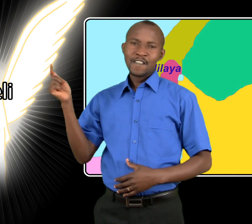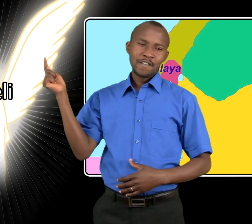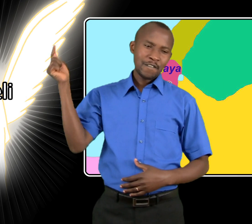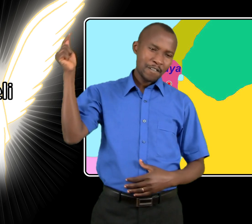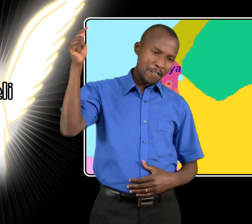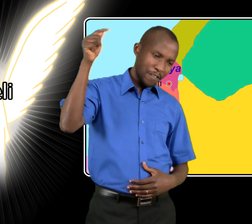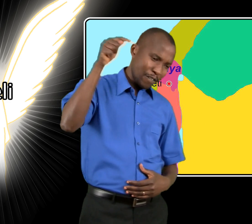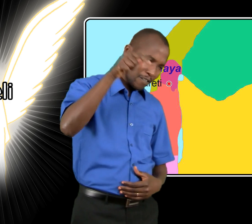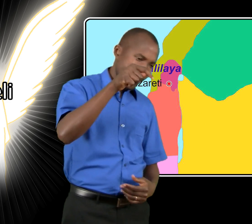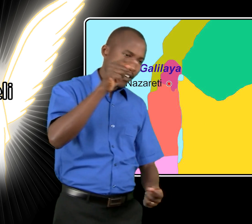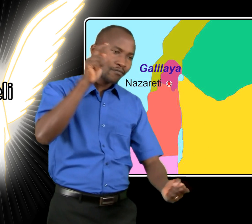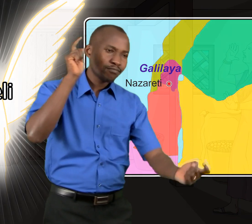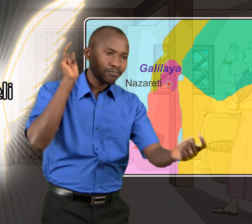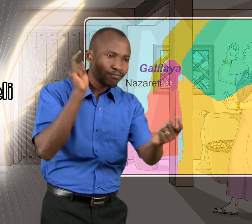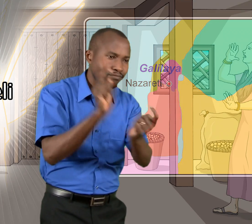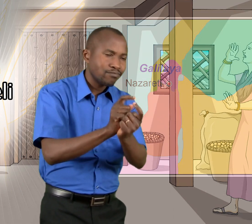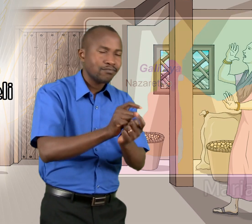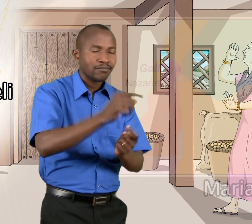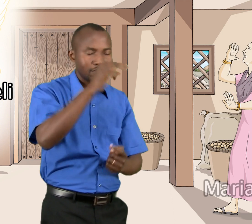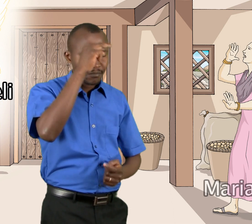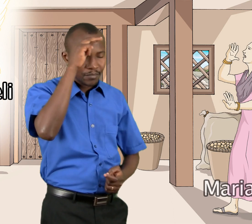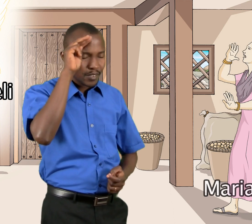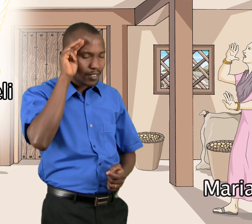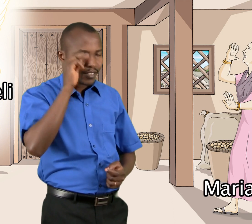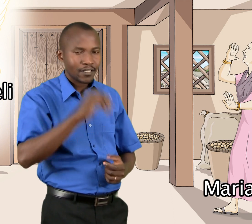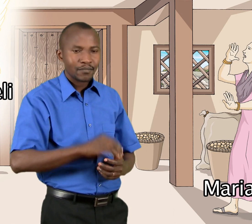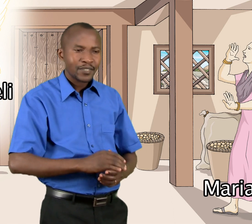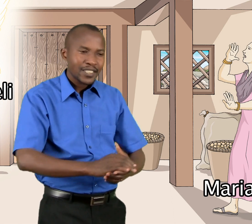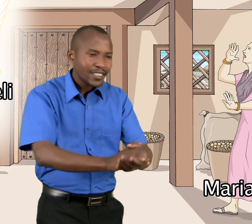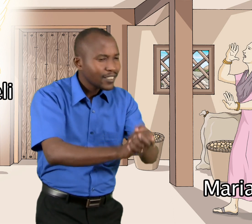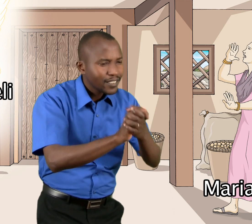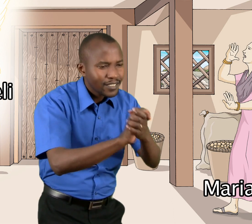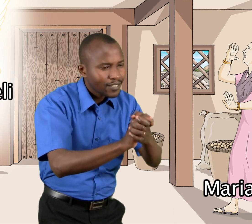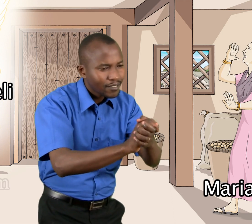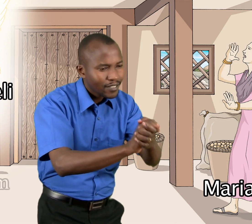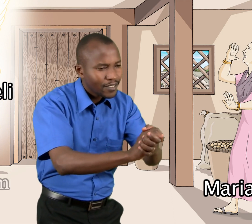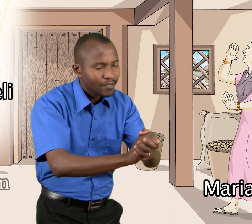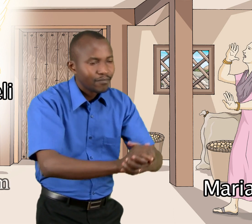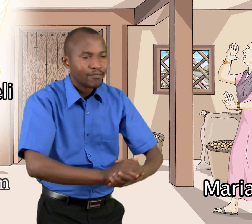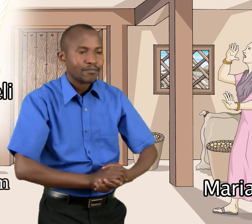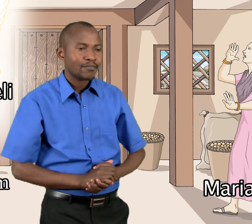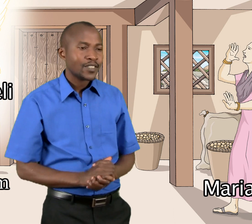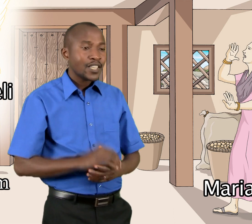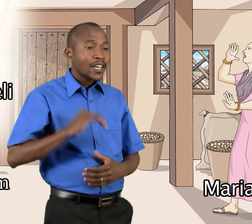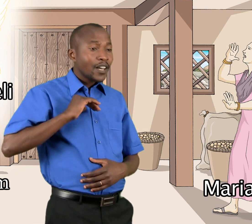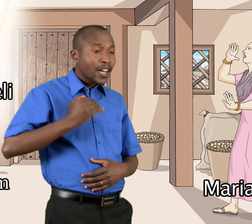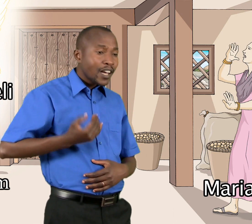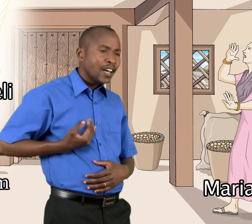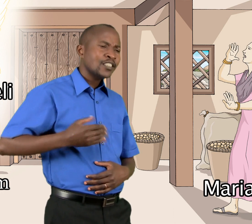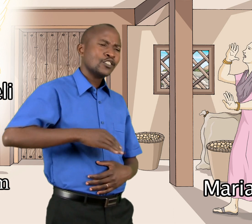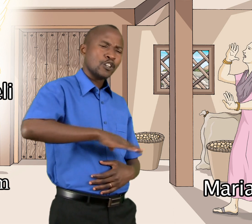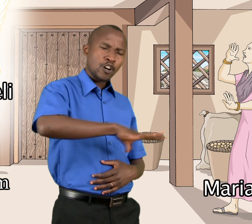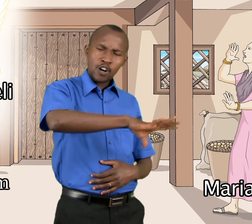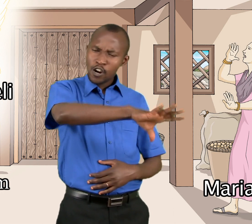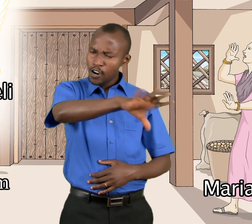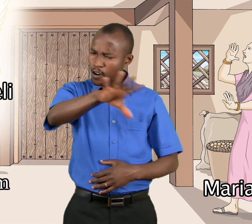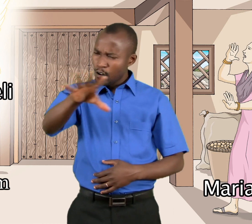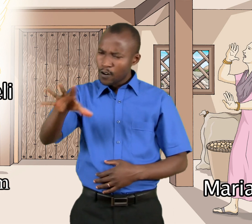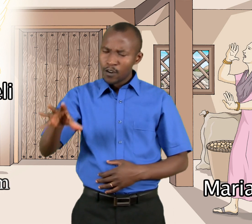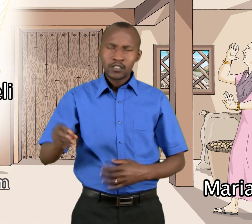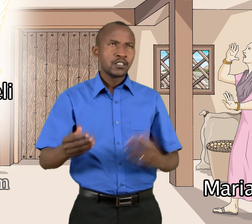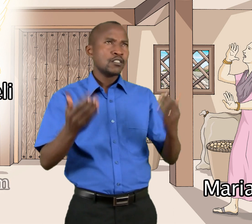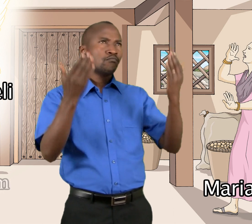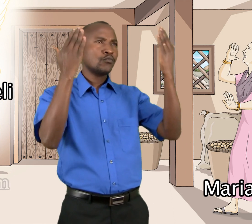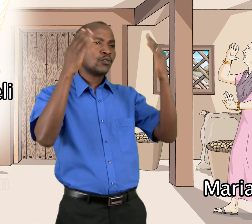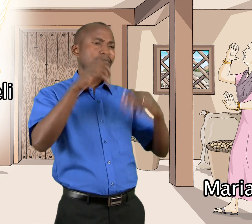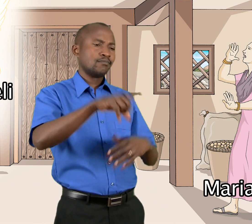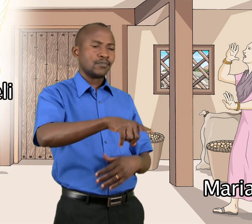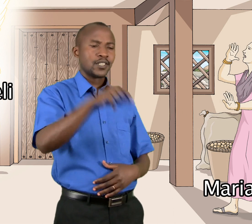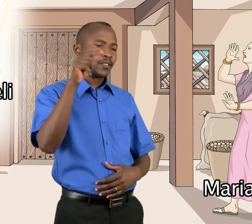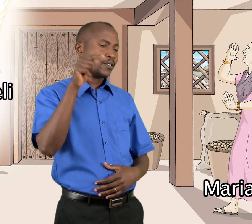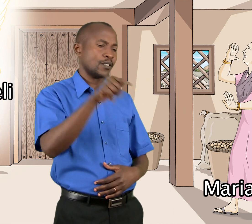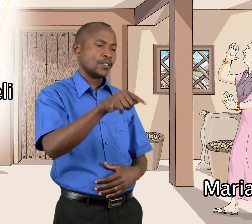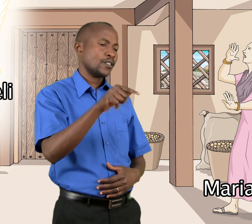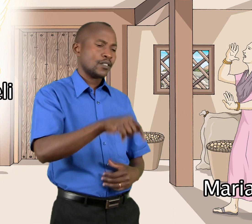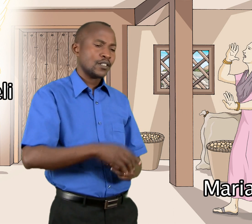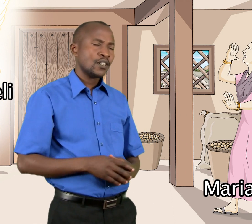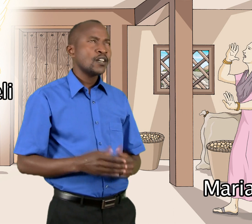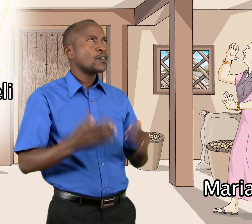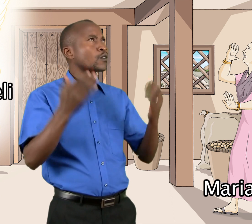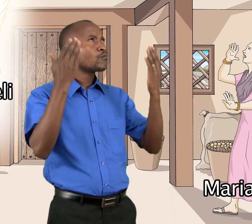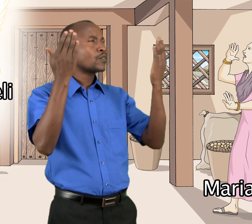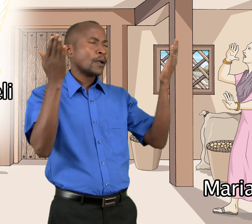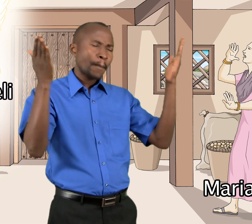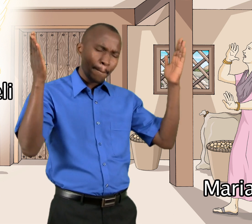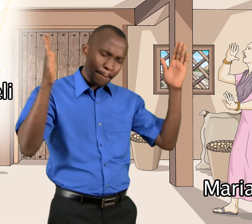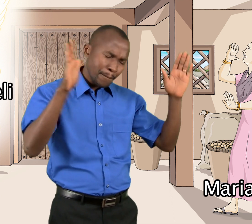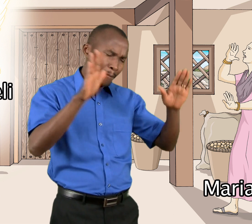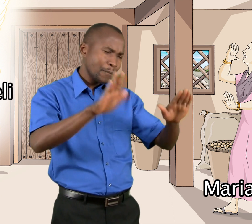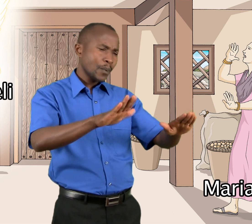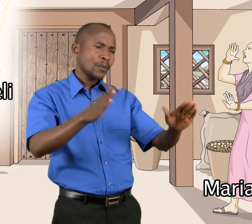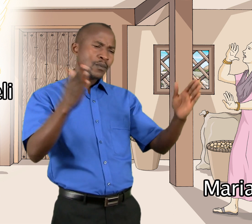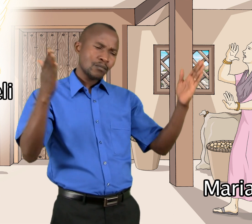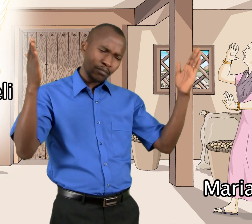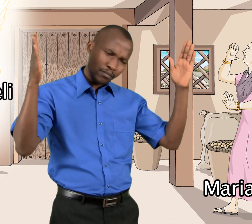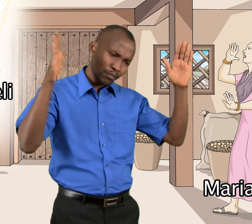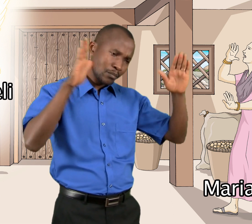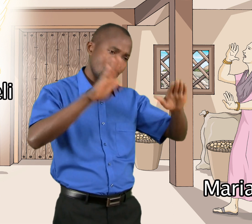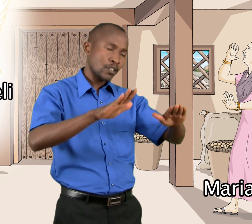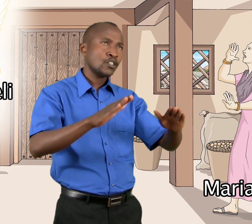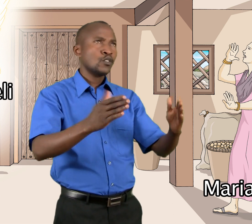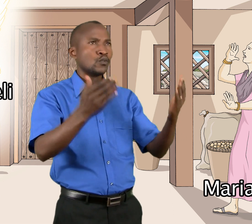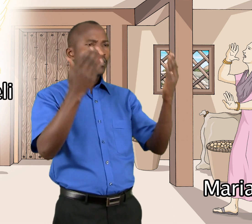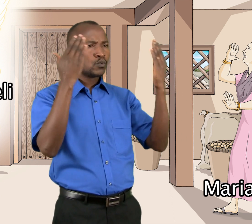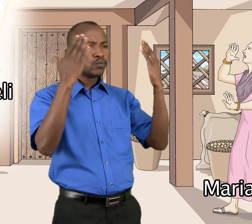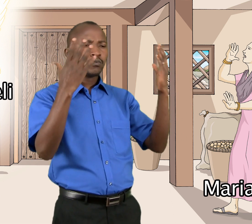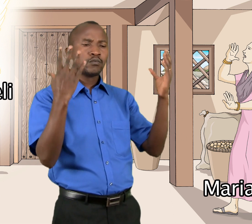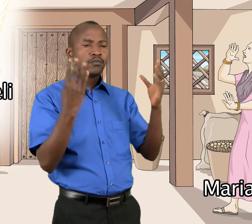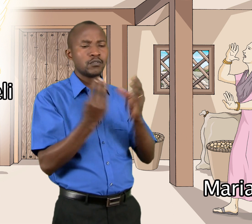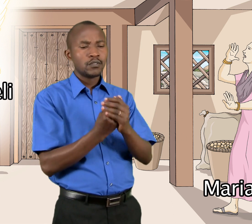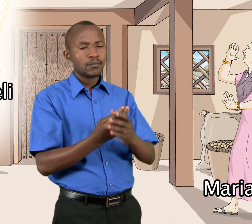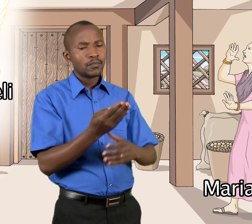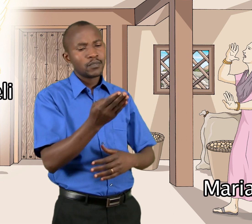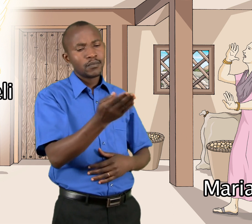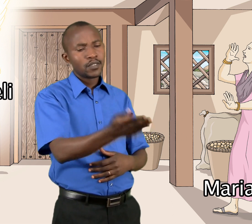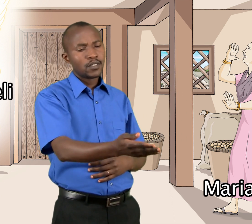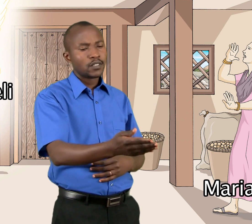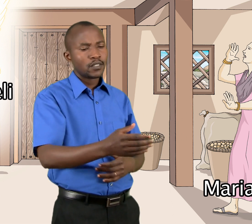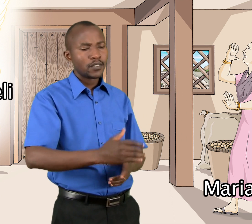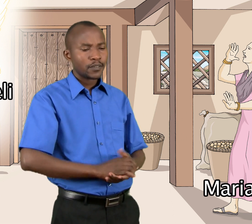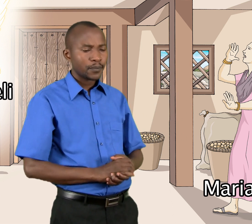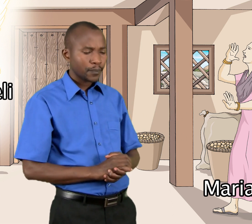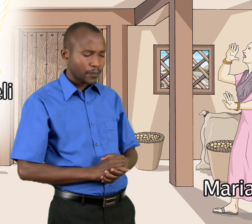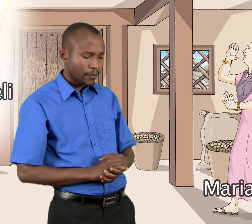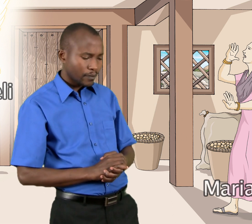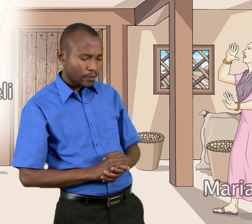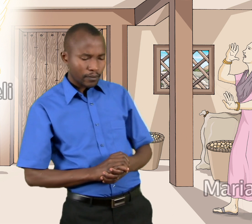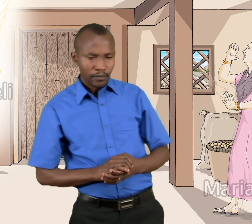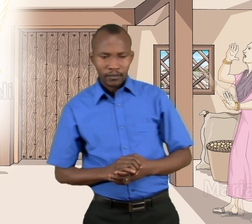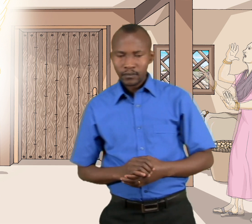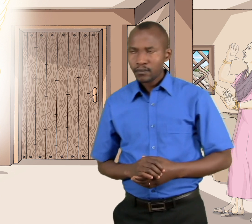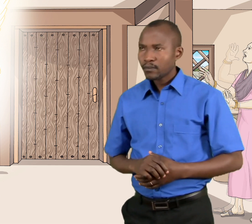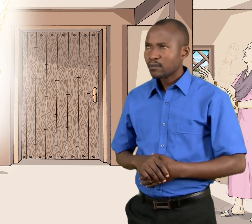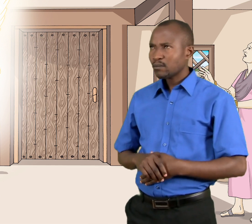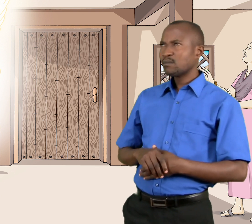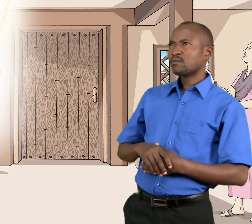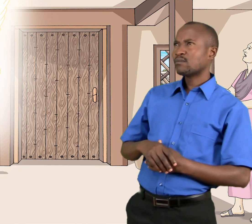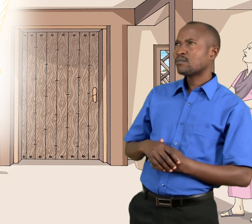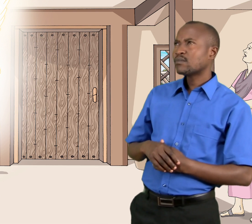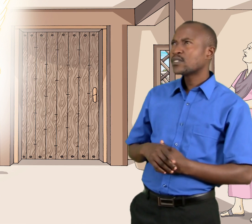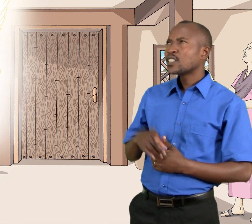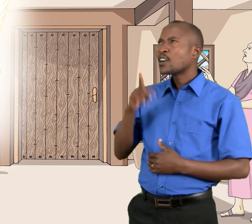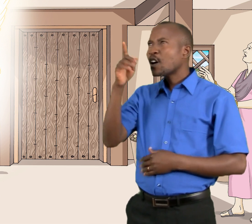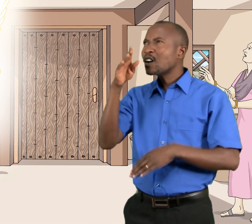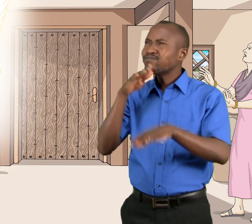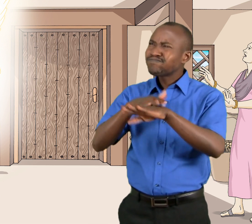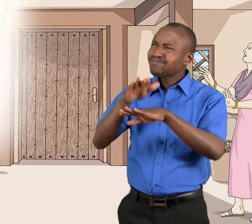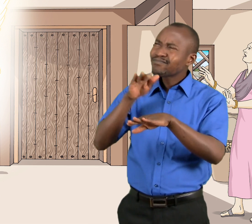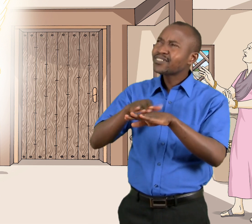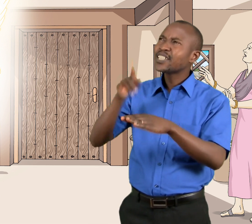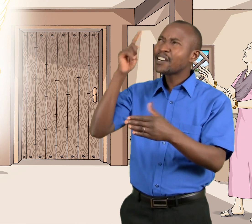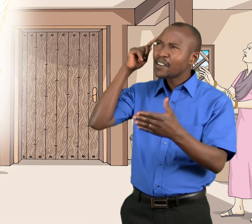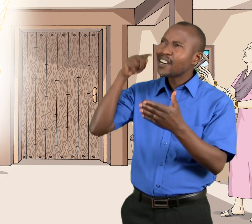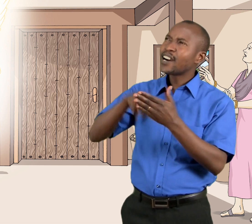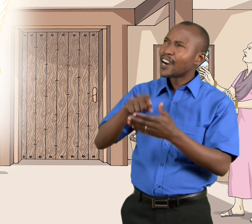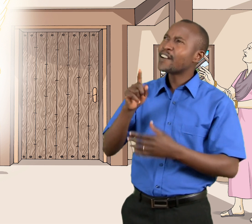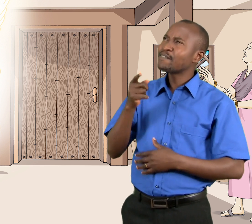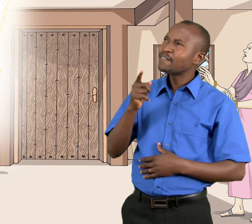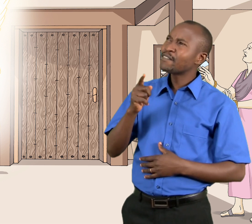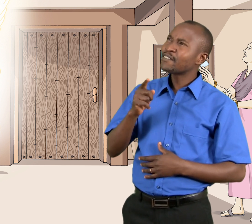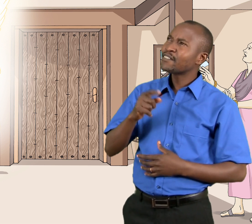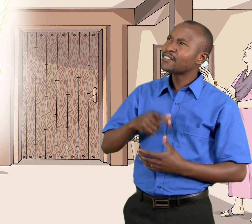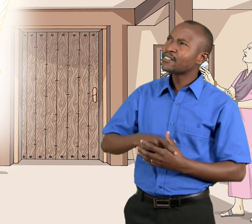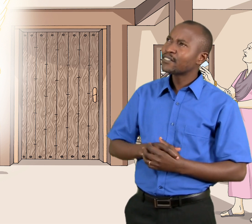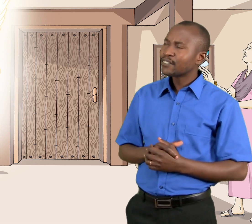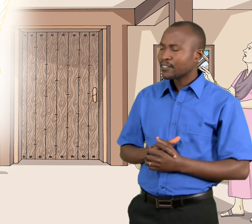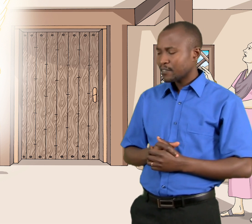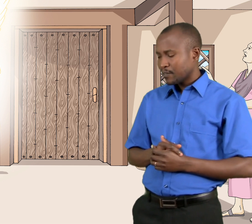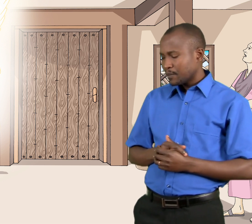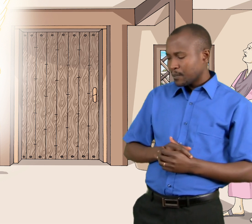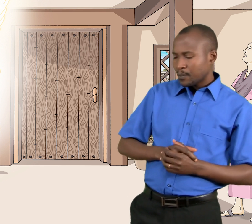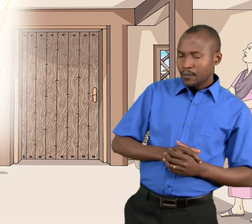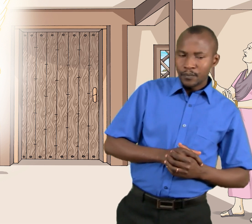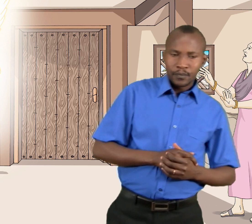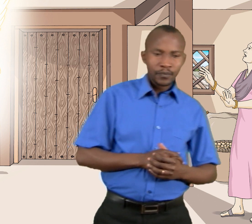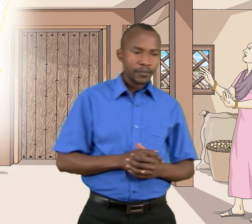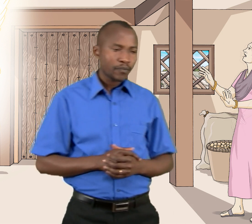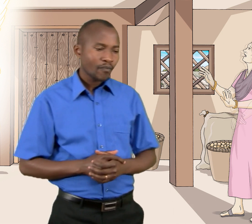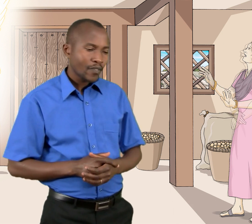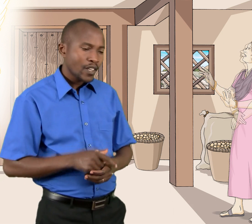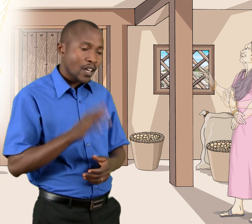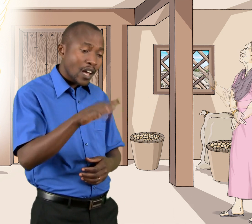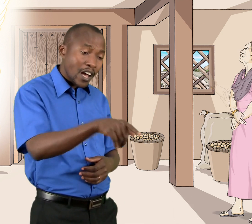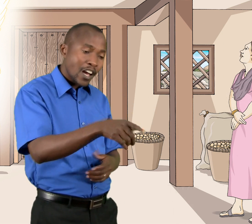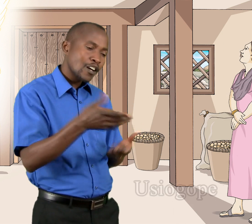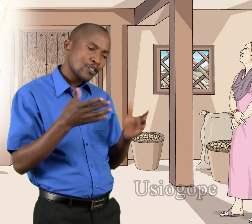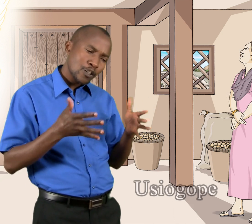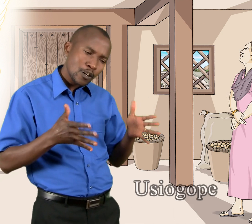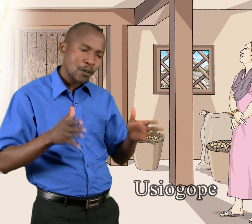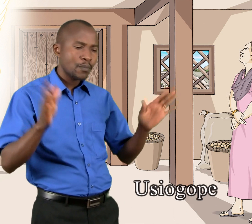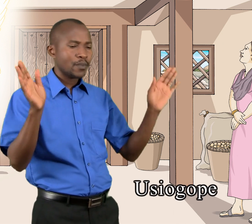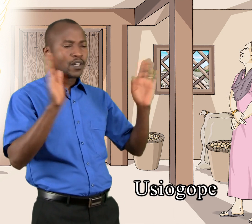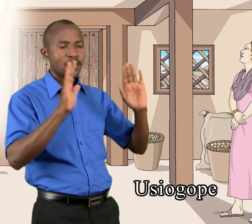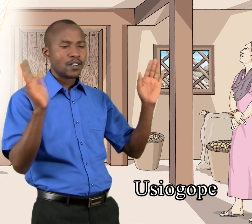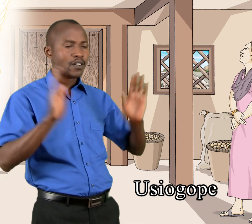The angel appeared to her and said, “Greetings, you who are highly favored! The Lord is with you.” Mary was greatly troubled at his words and wondered what kind of greeting this might be.